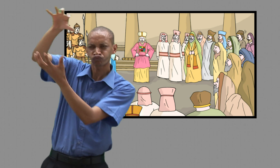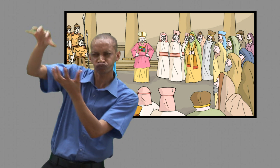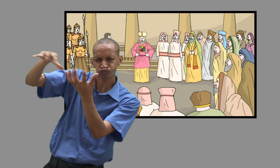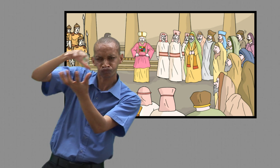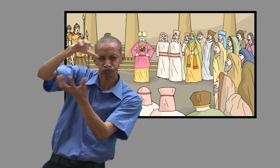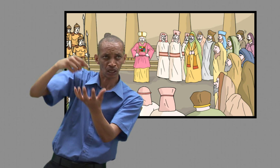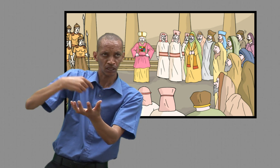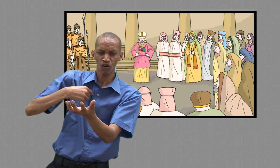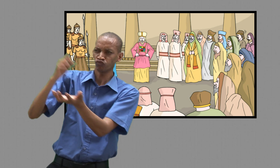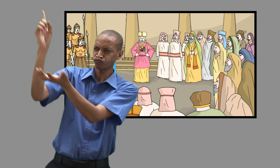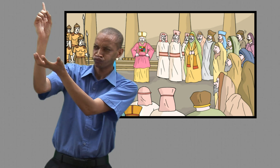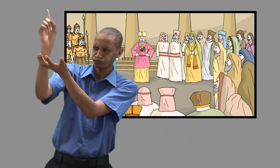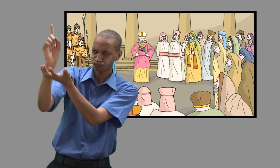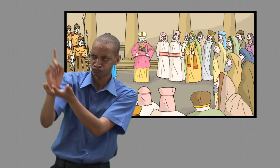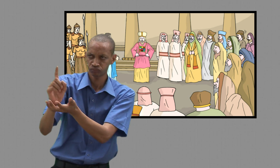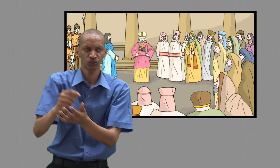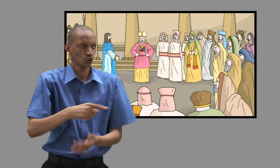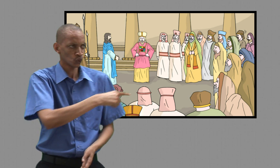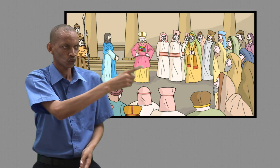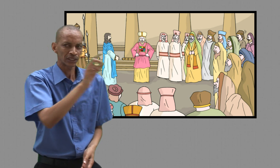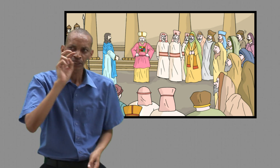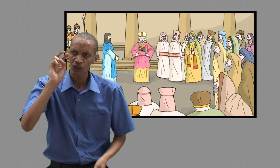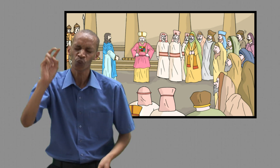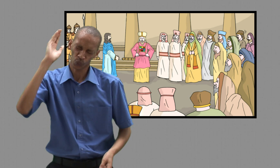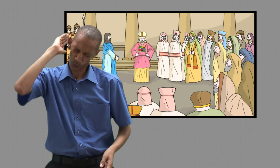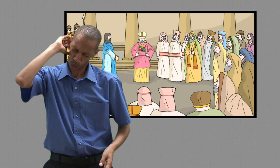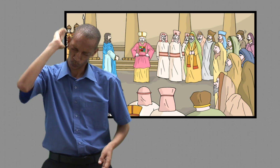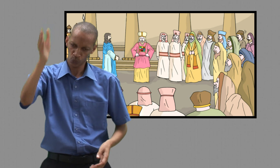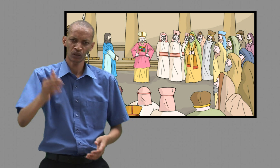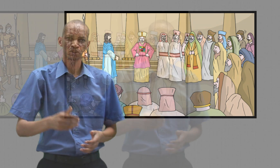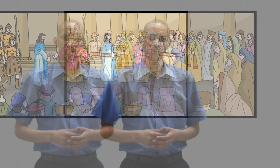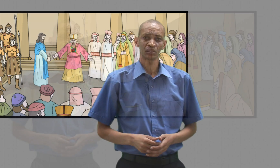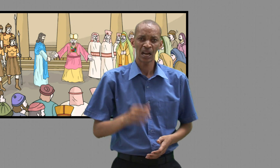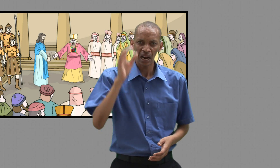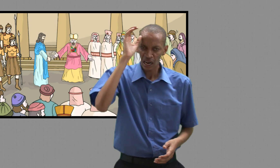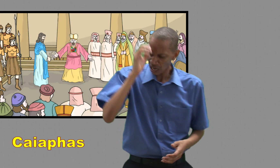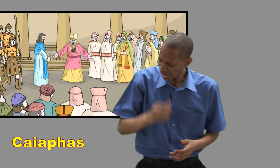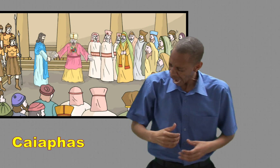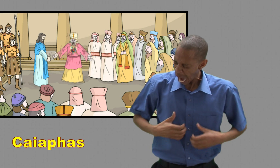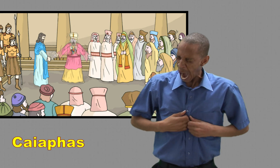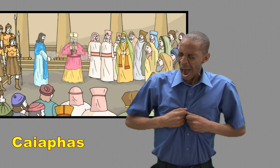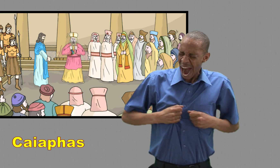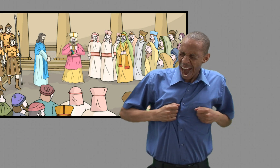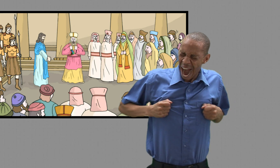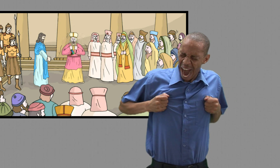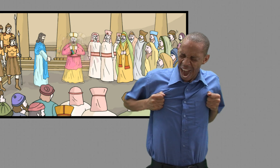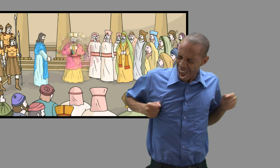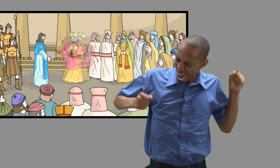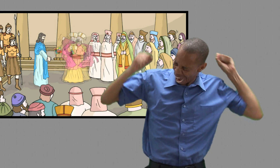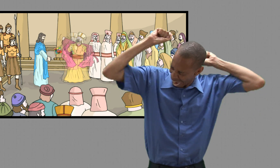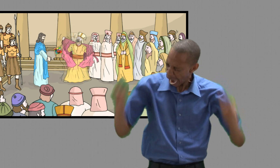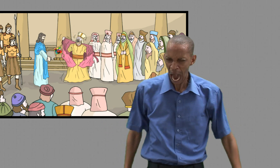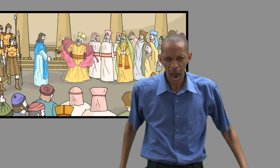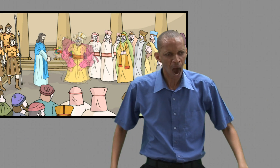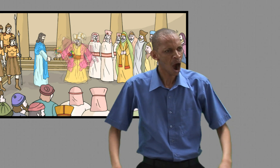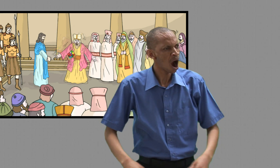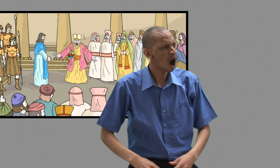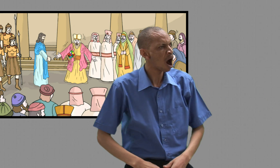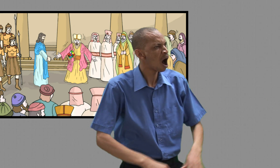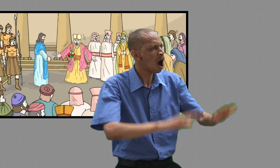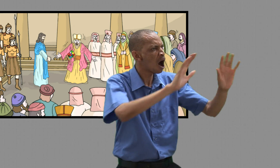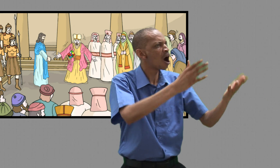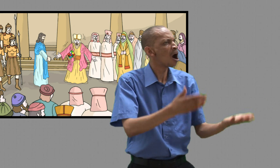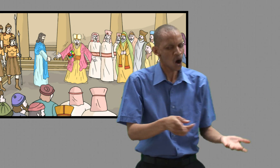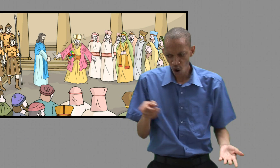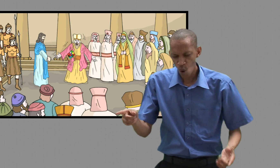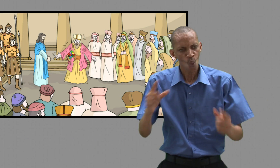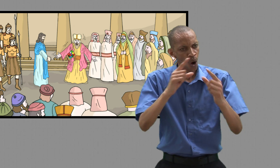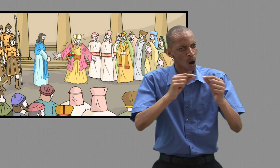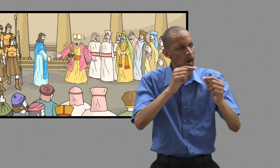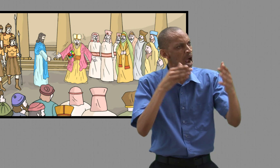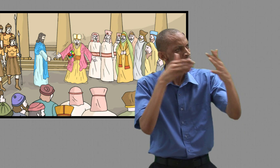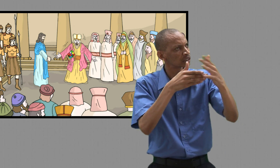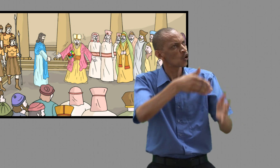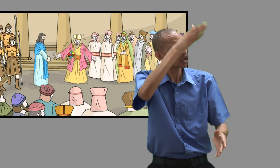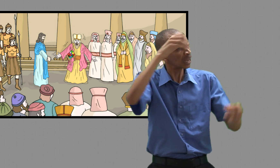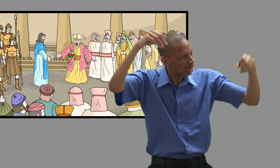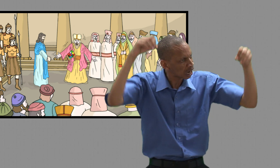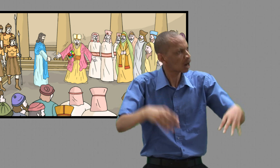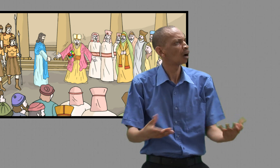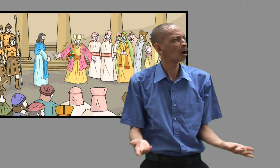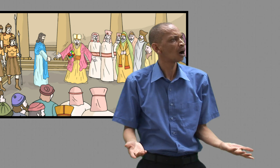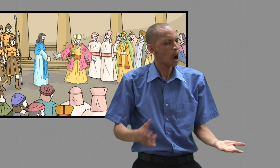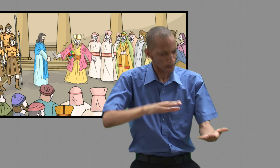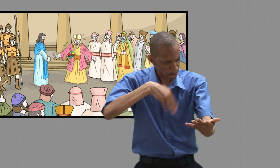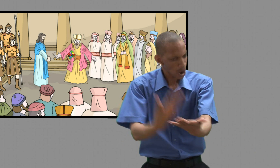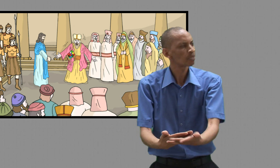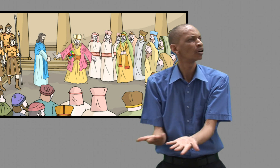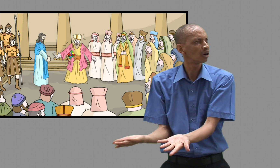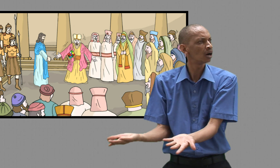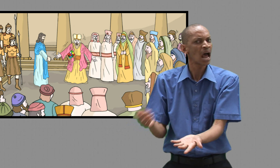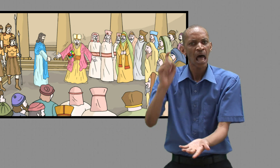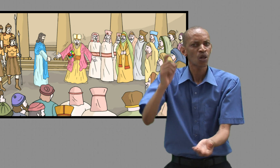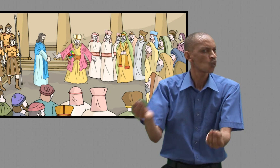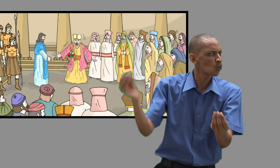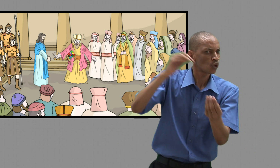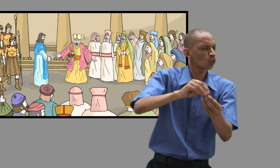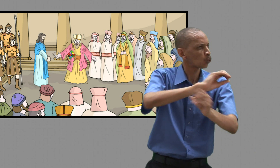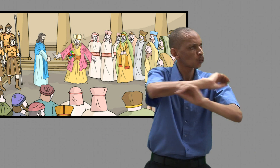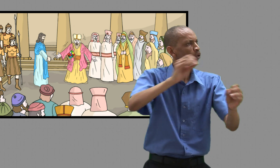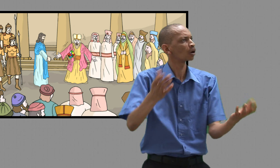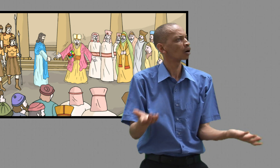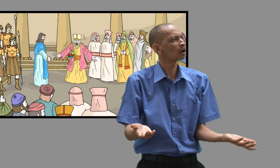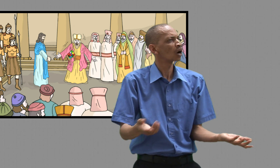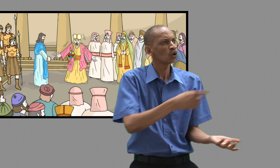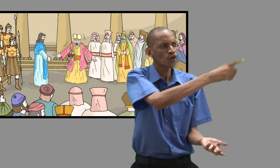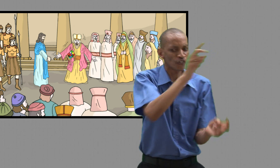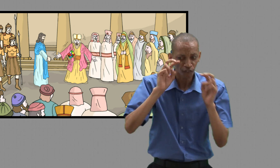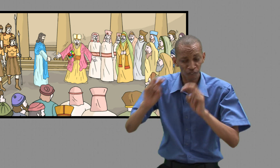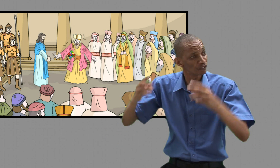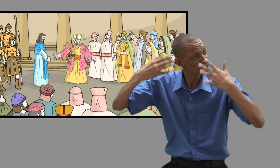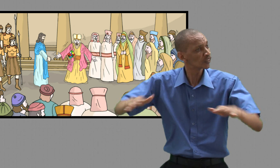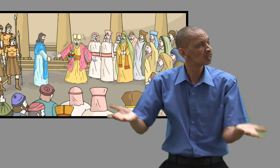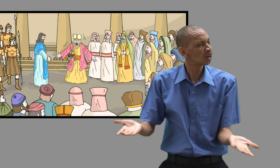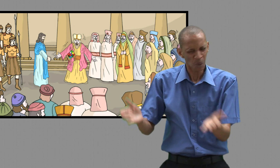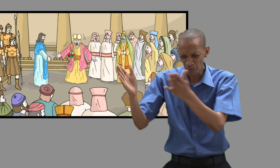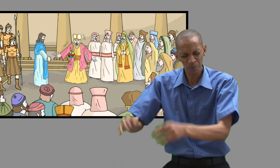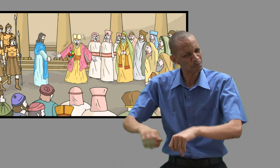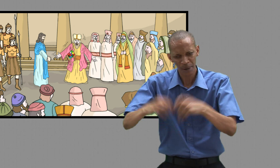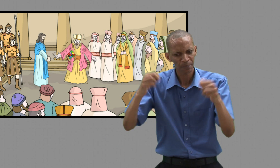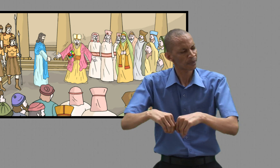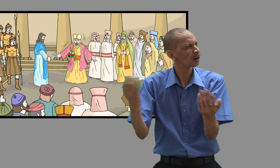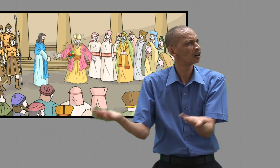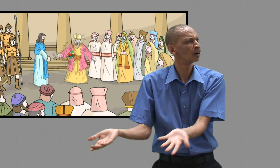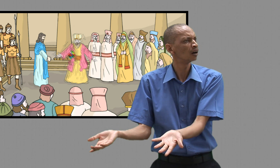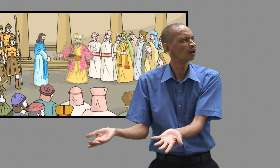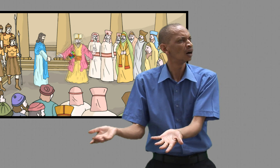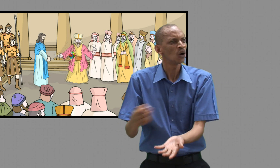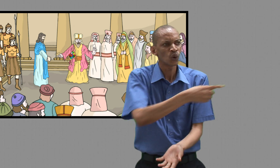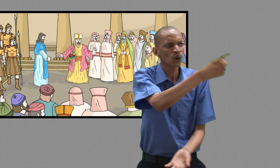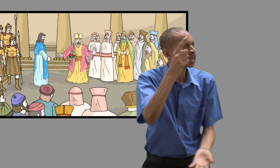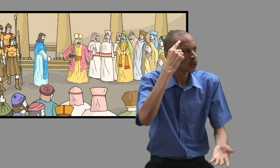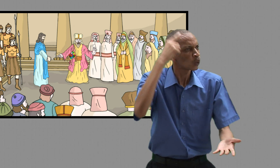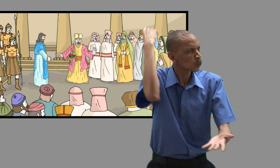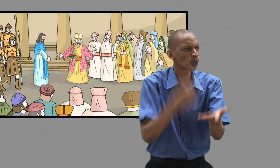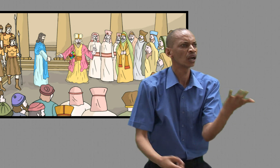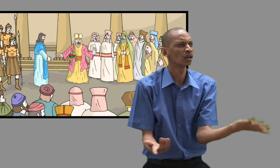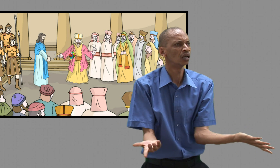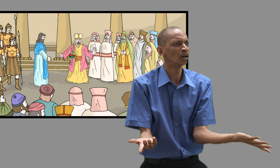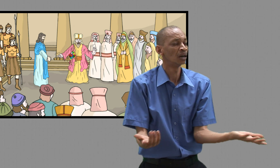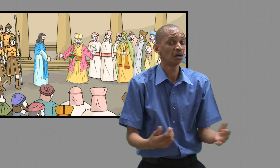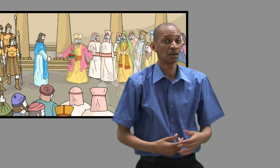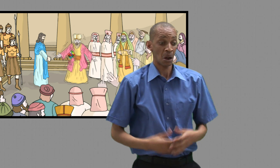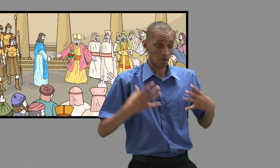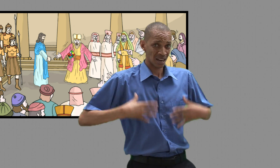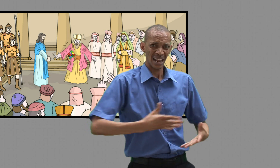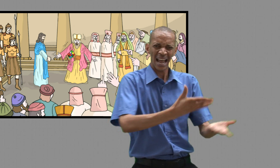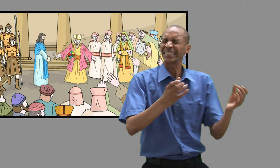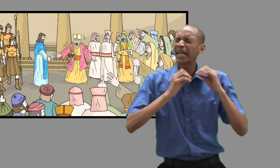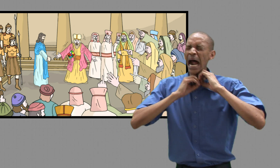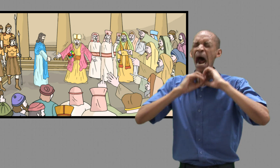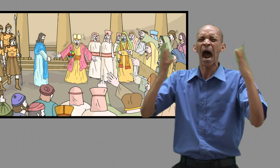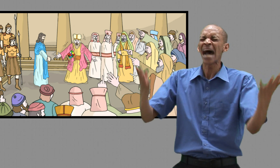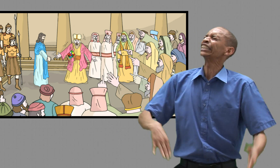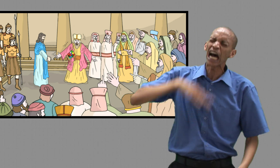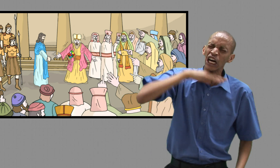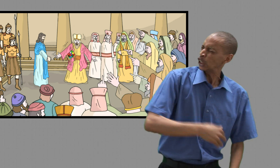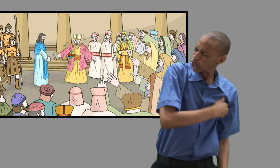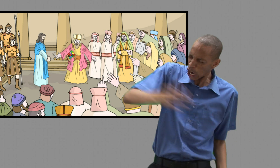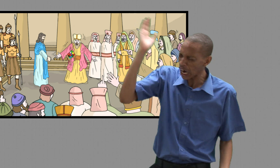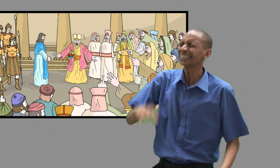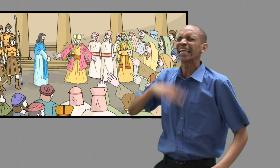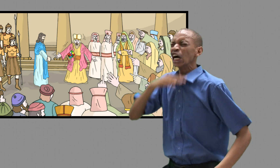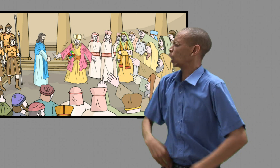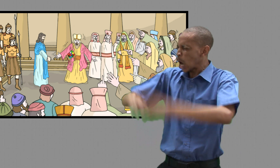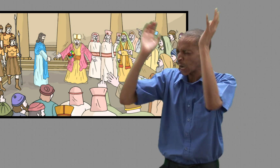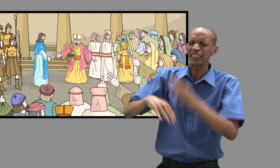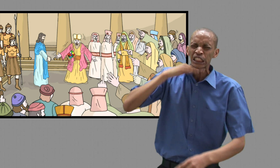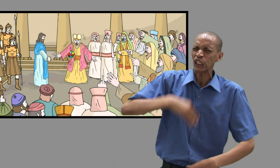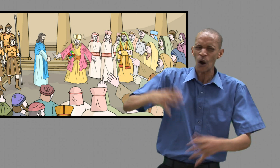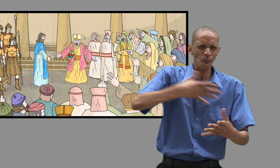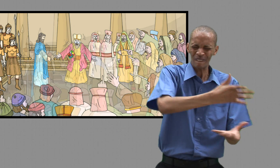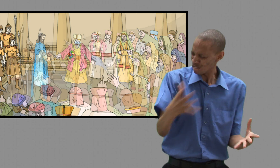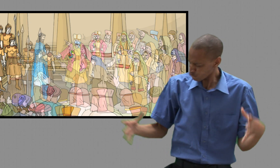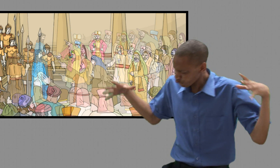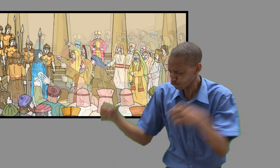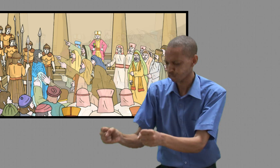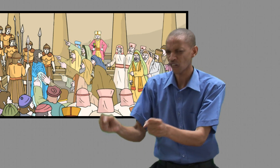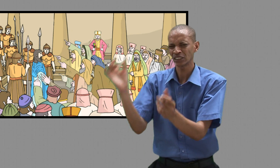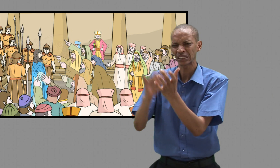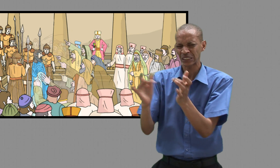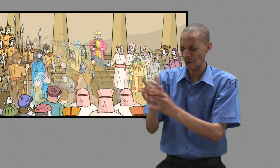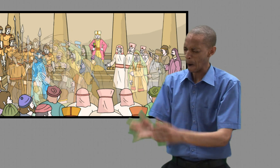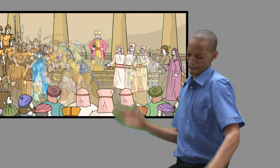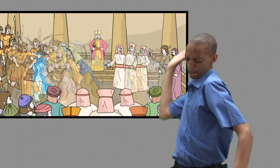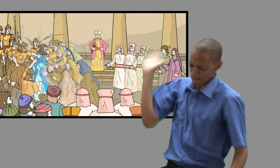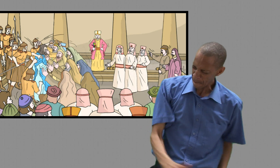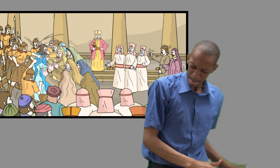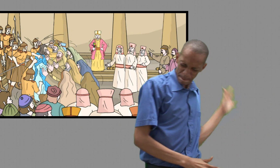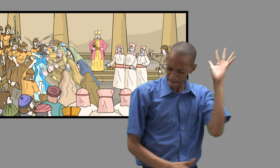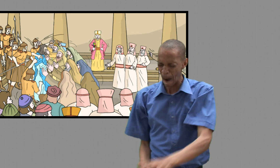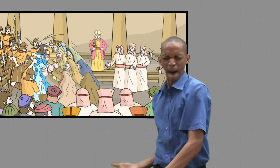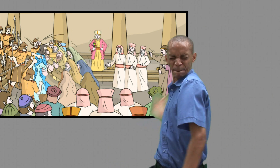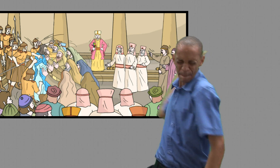At this, the high priest tore his clothes and declared, “He has blasphemed! Why do we need any more witnesses? Look, now you have heard the blasphemy. What do you think?”